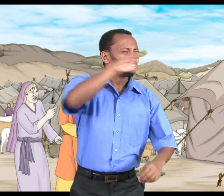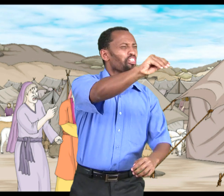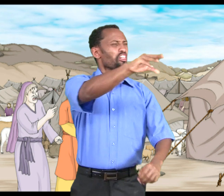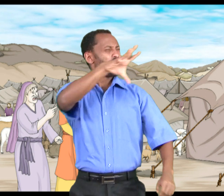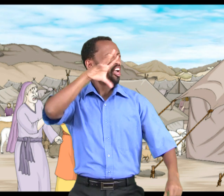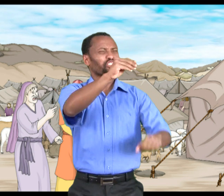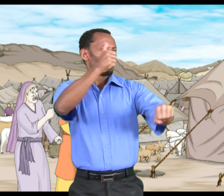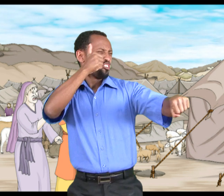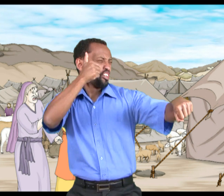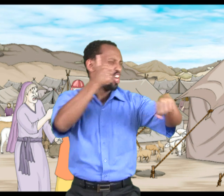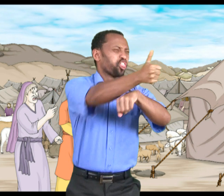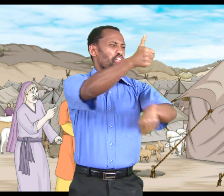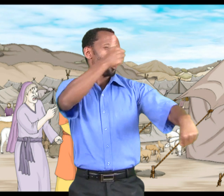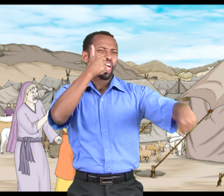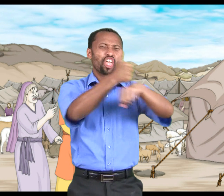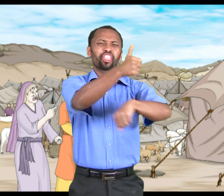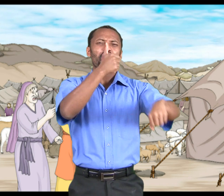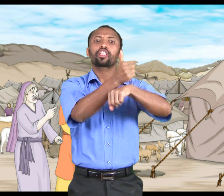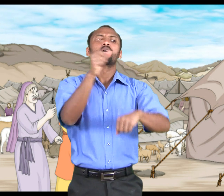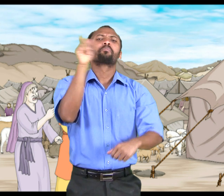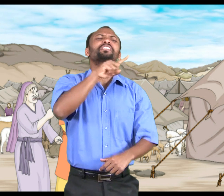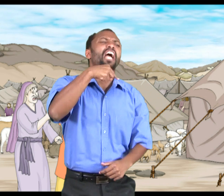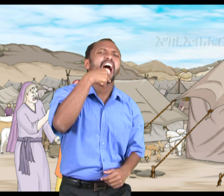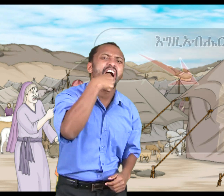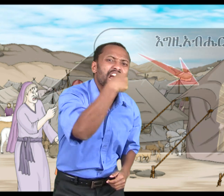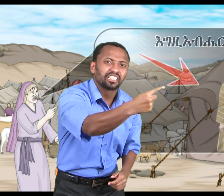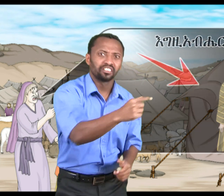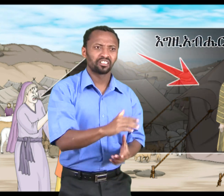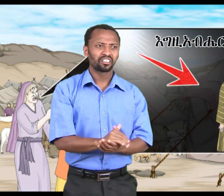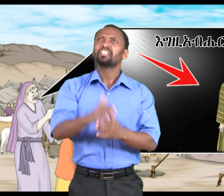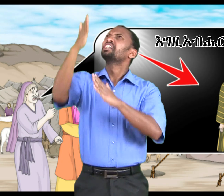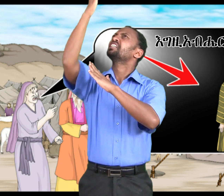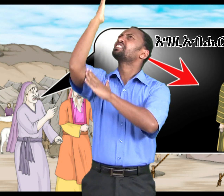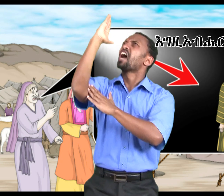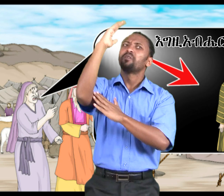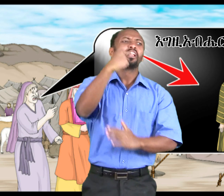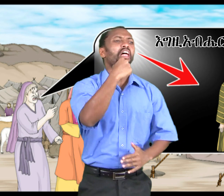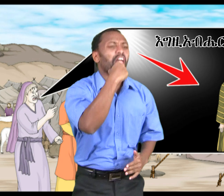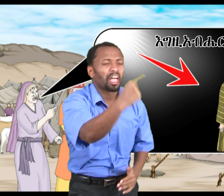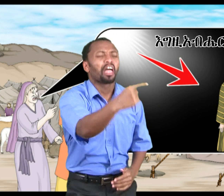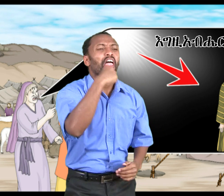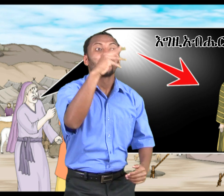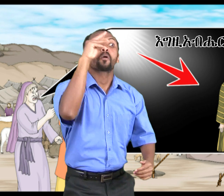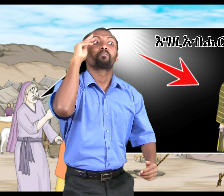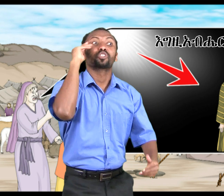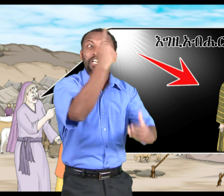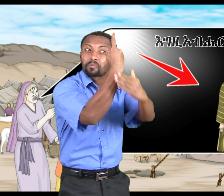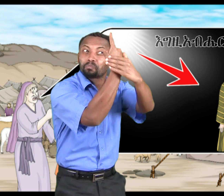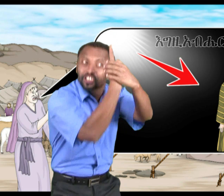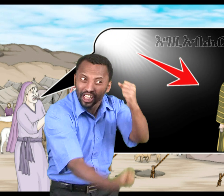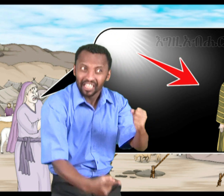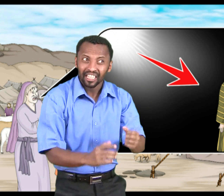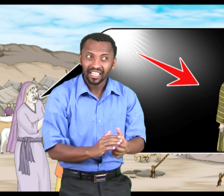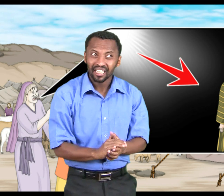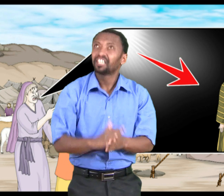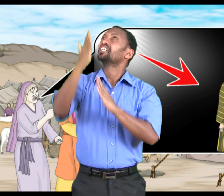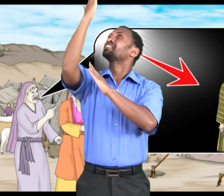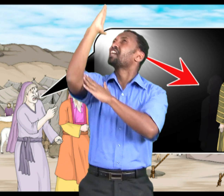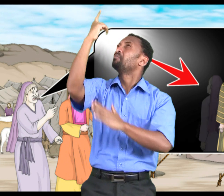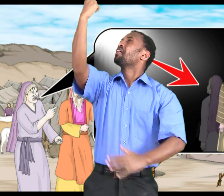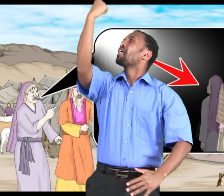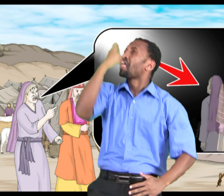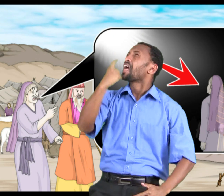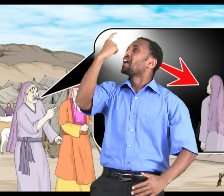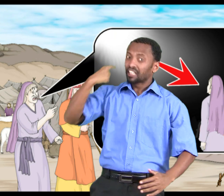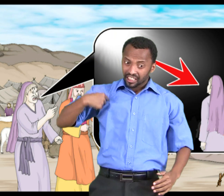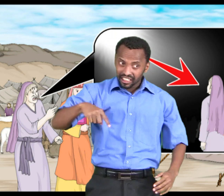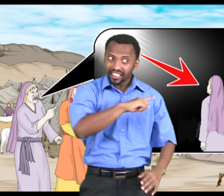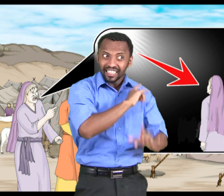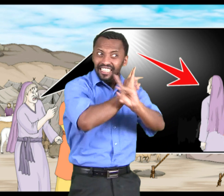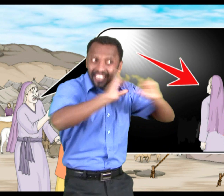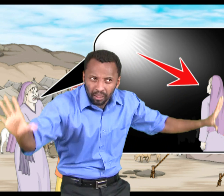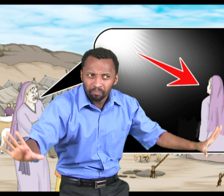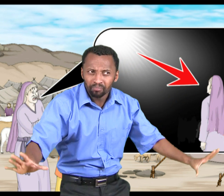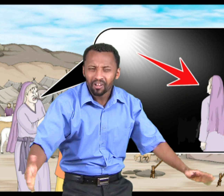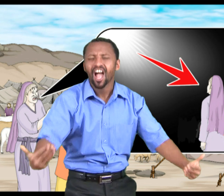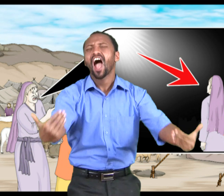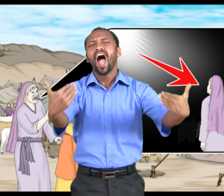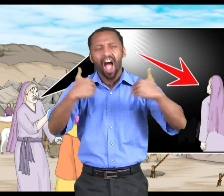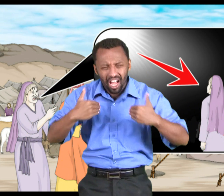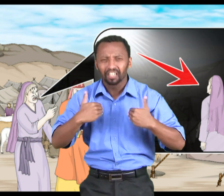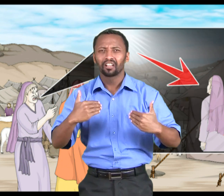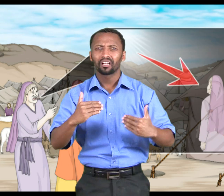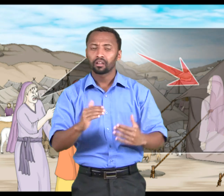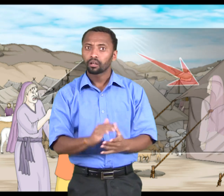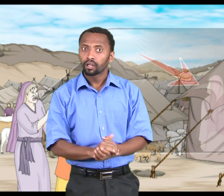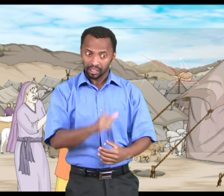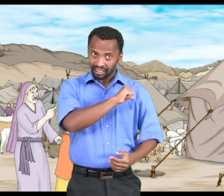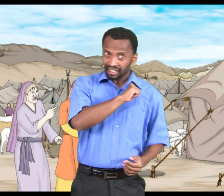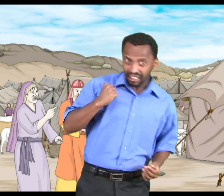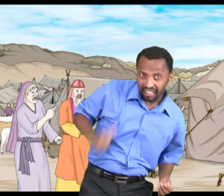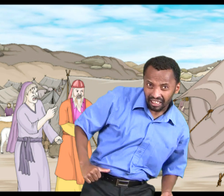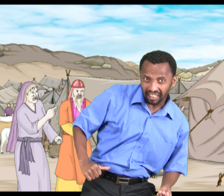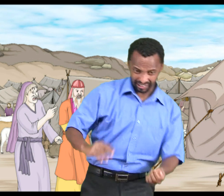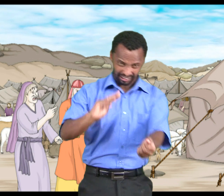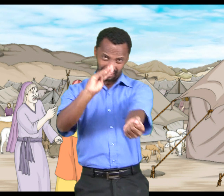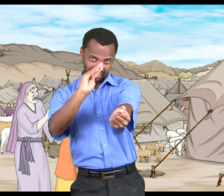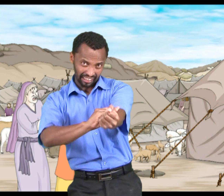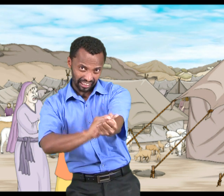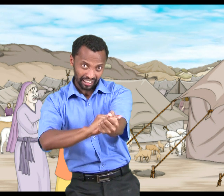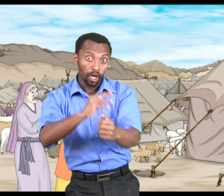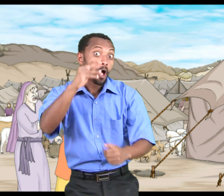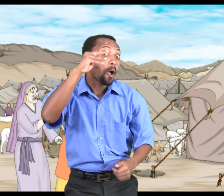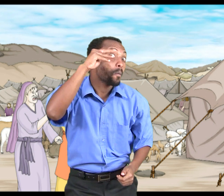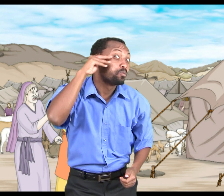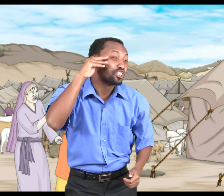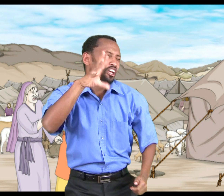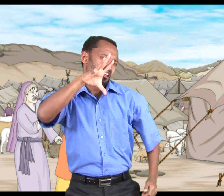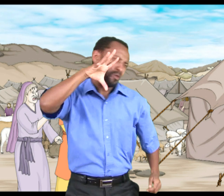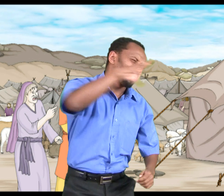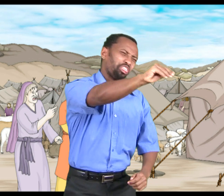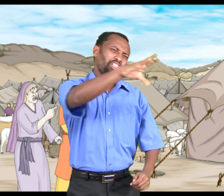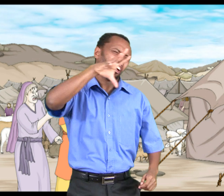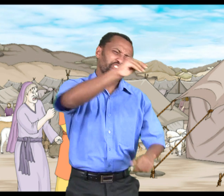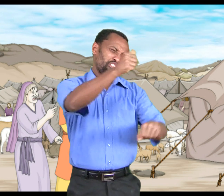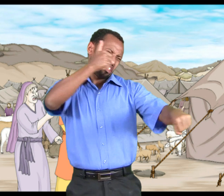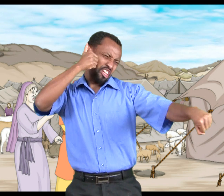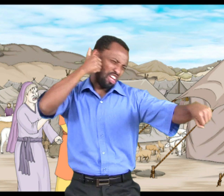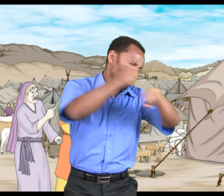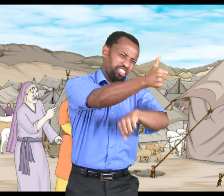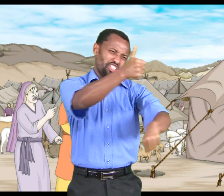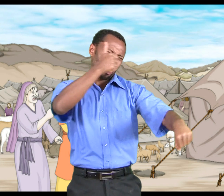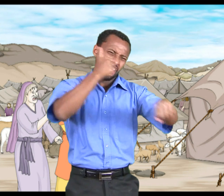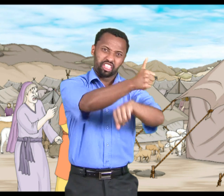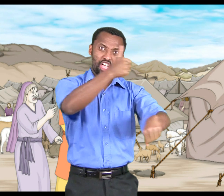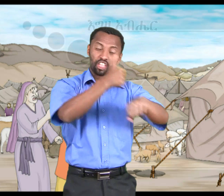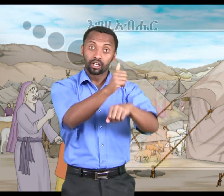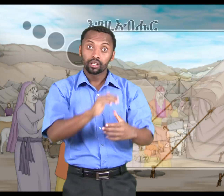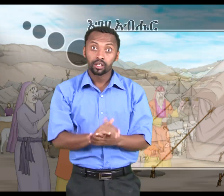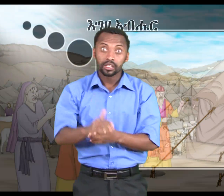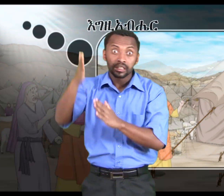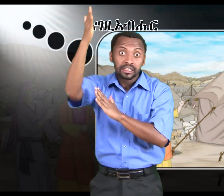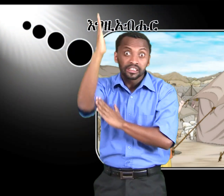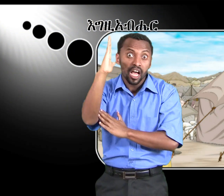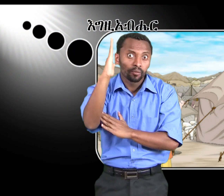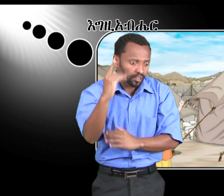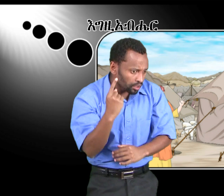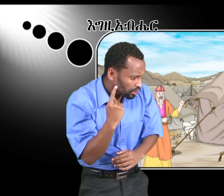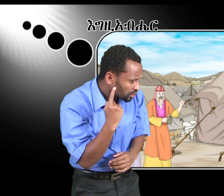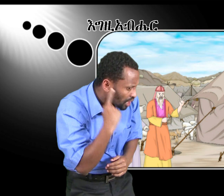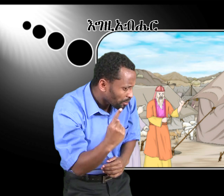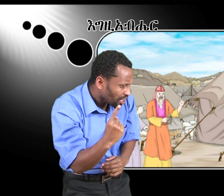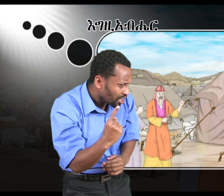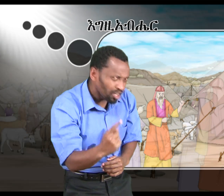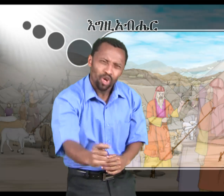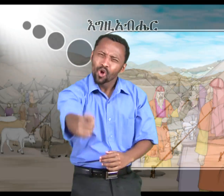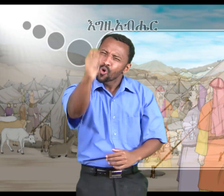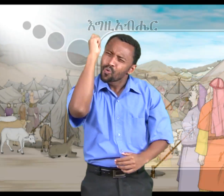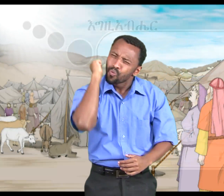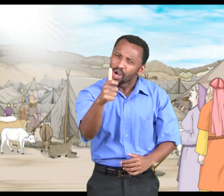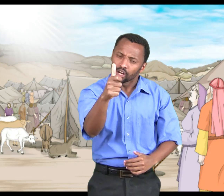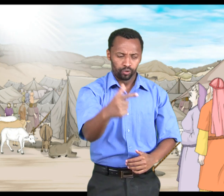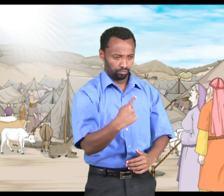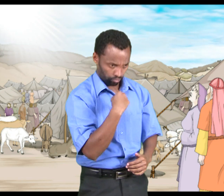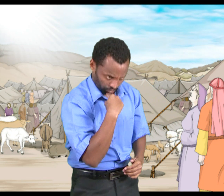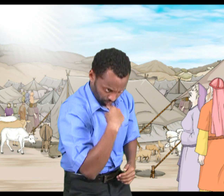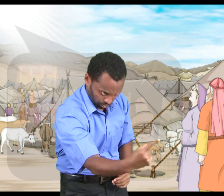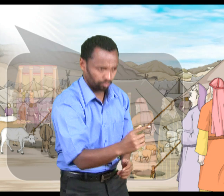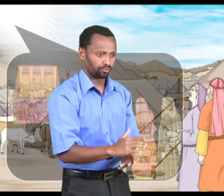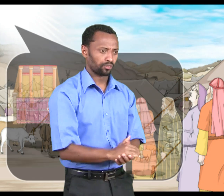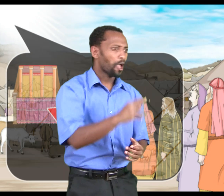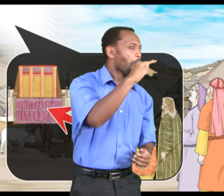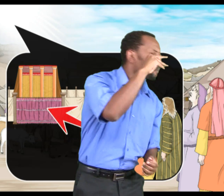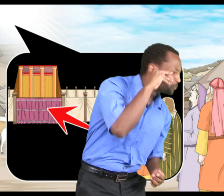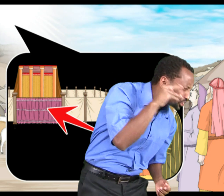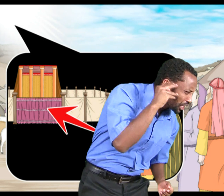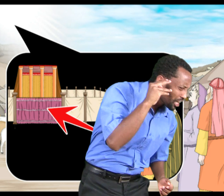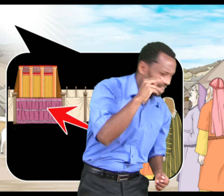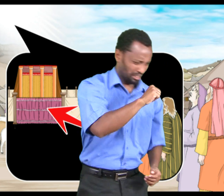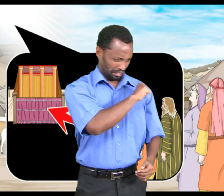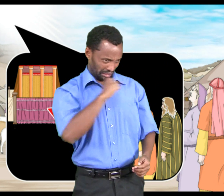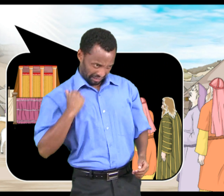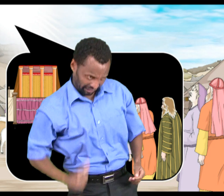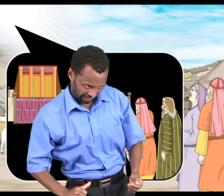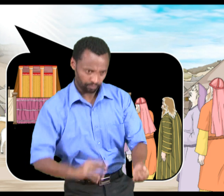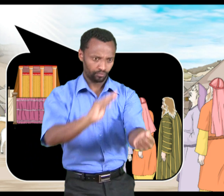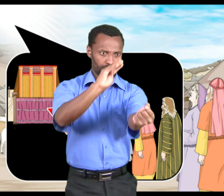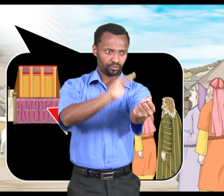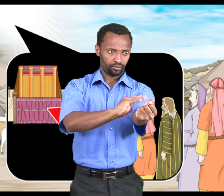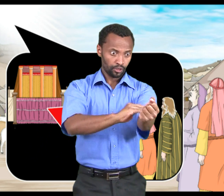“Does the LORD speak only through Moses?” they said. “Does He not also speak through us?” And the LORD heard this. Now Moses was a very humble man, more so than any man on the face of the earth.